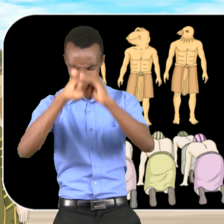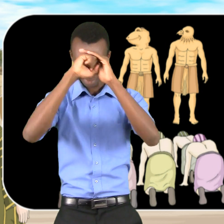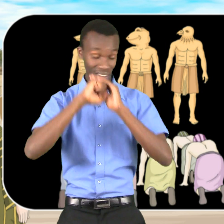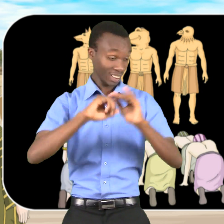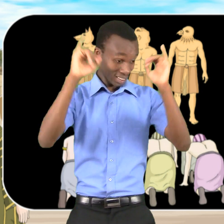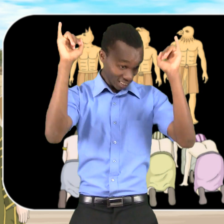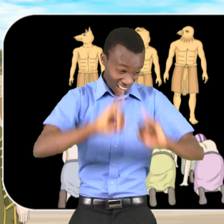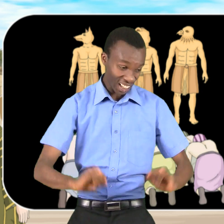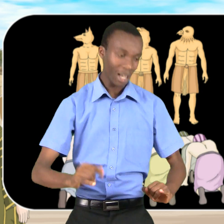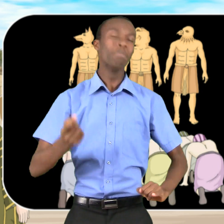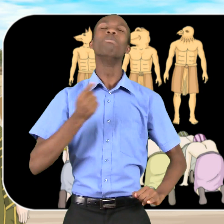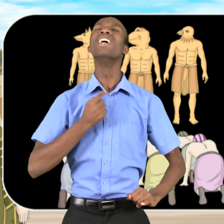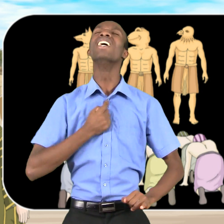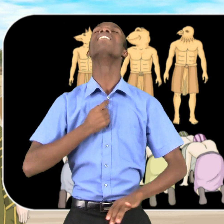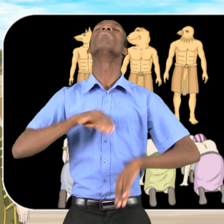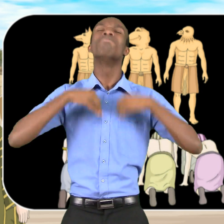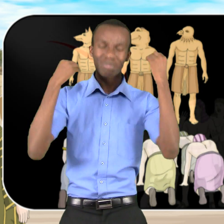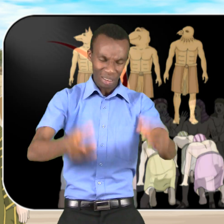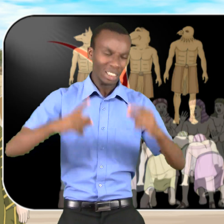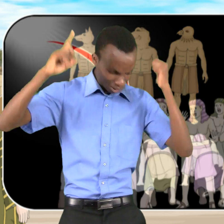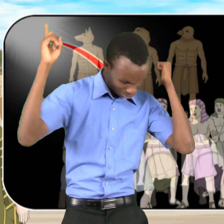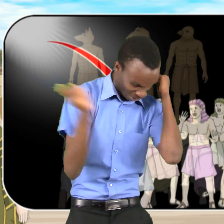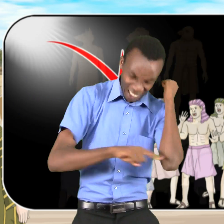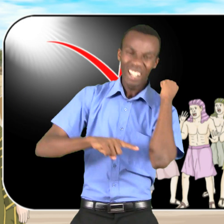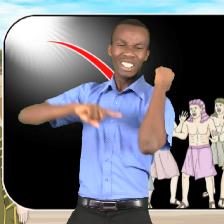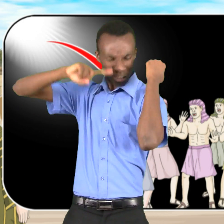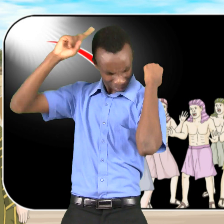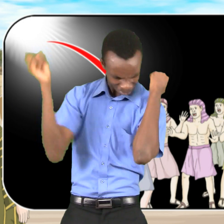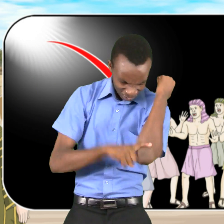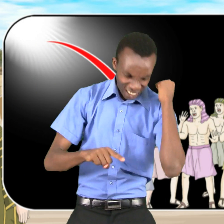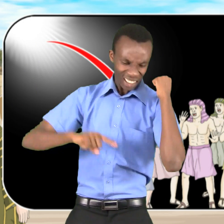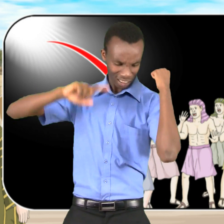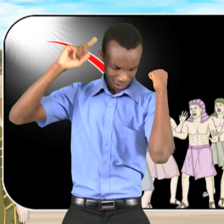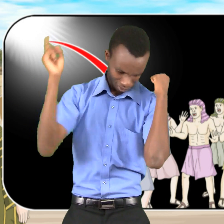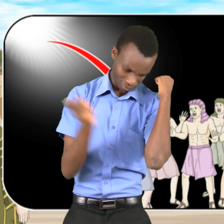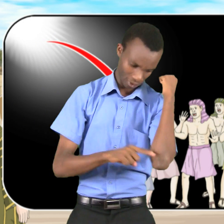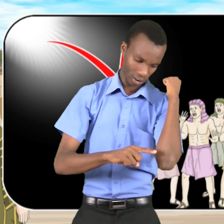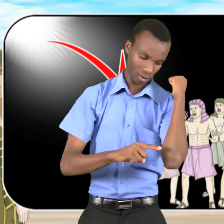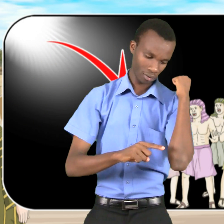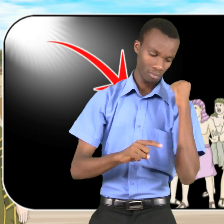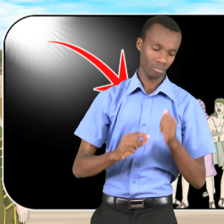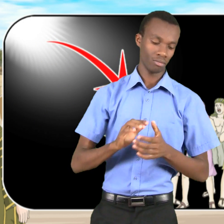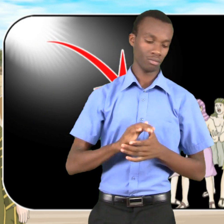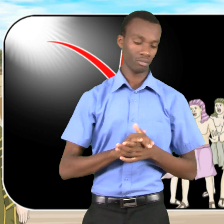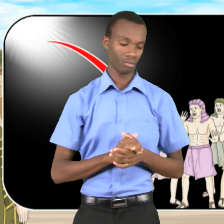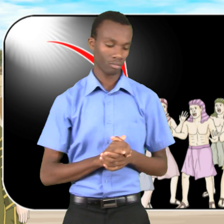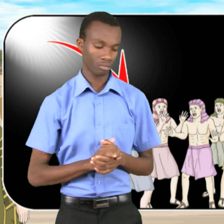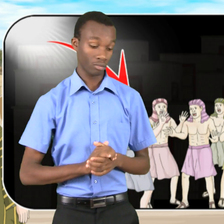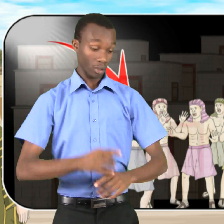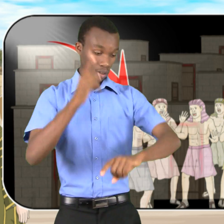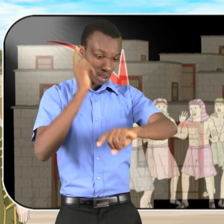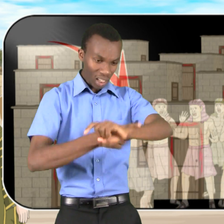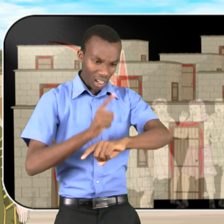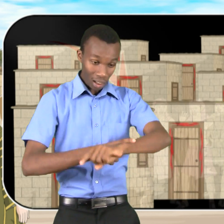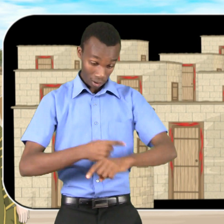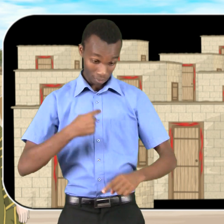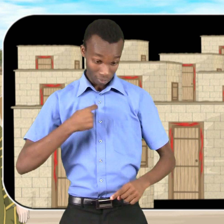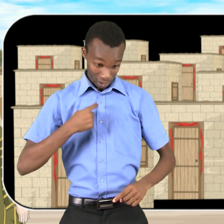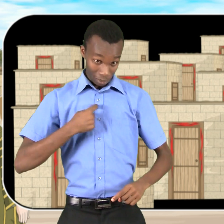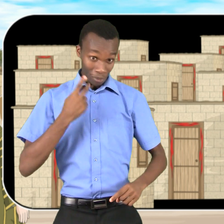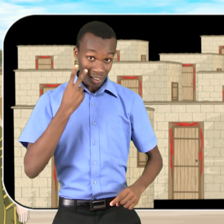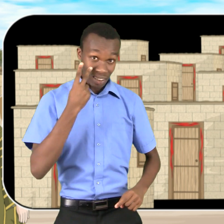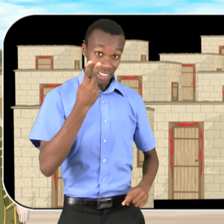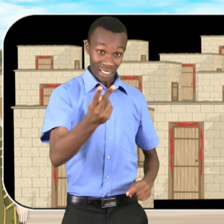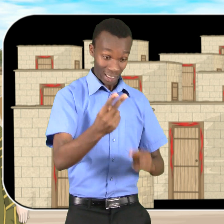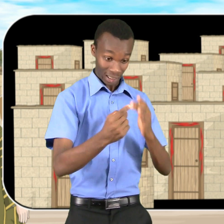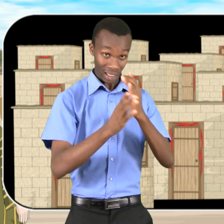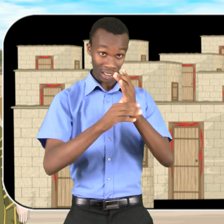I am the LORD.